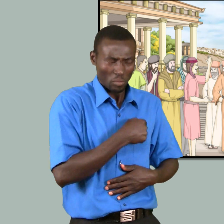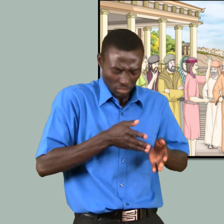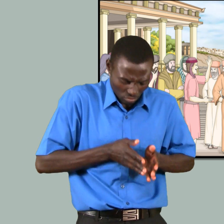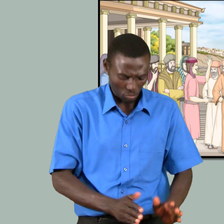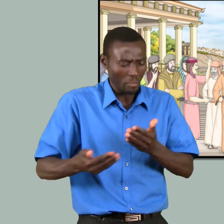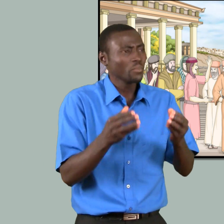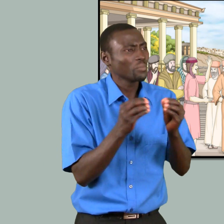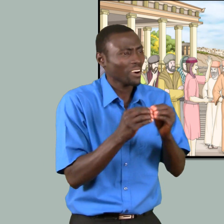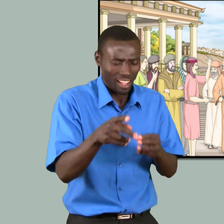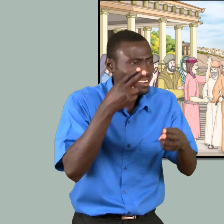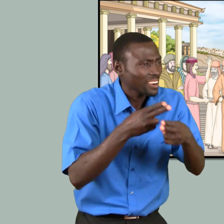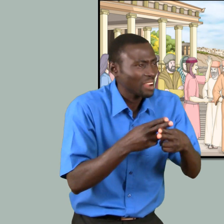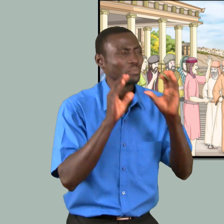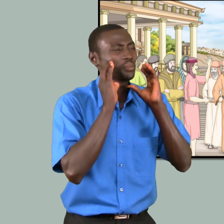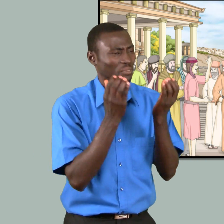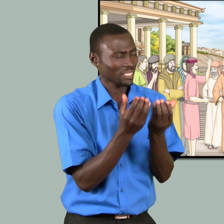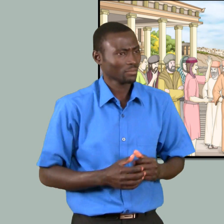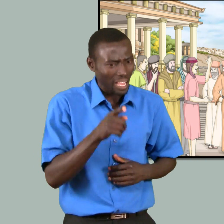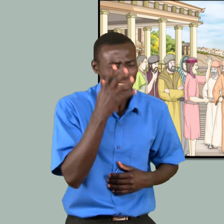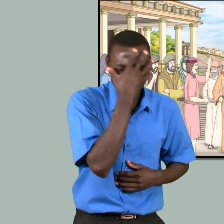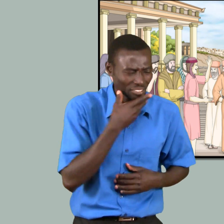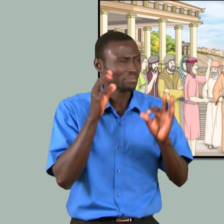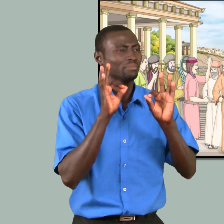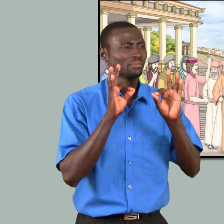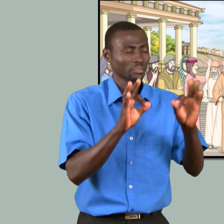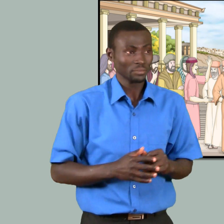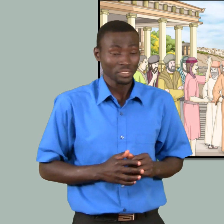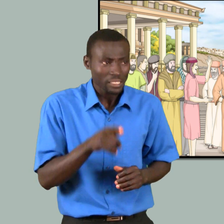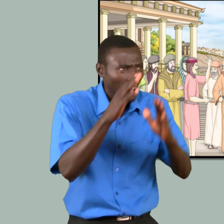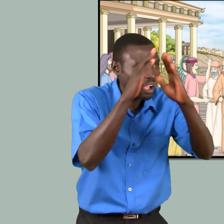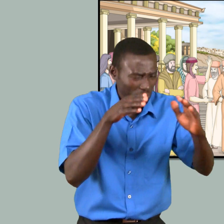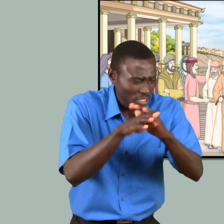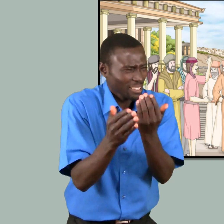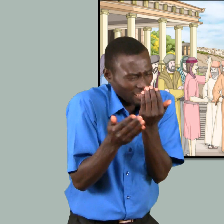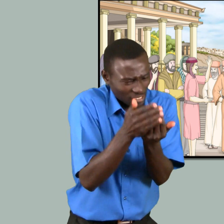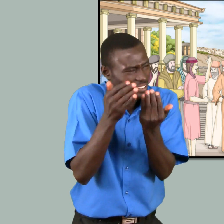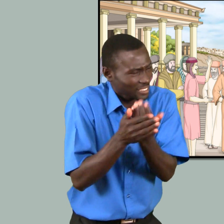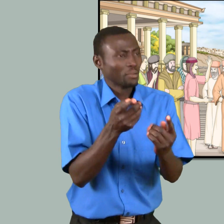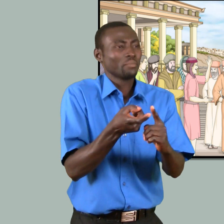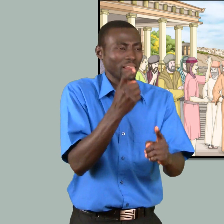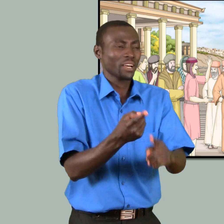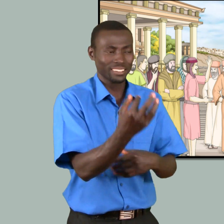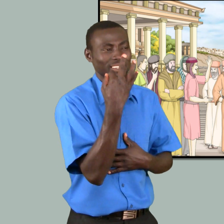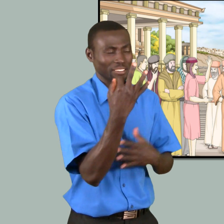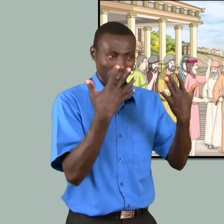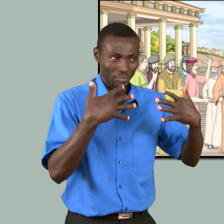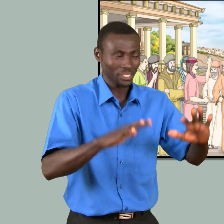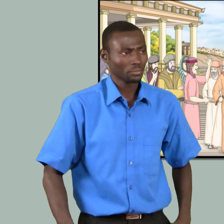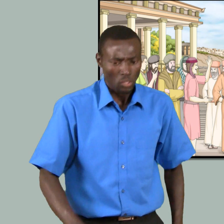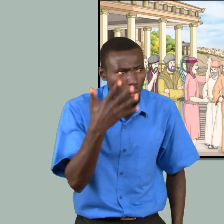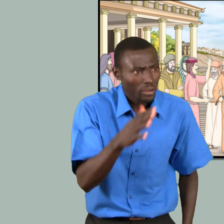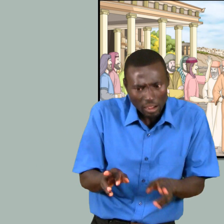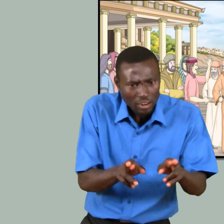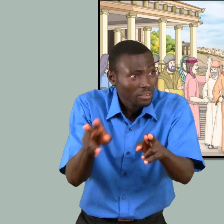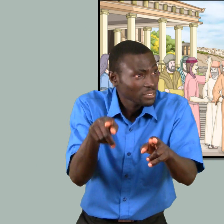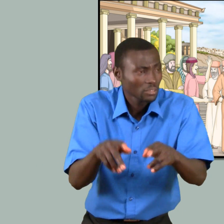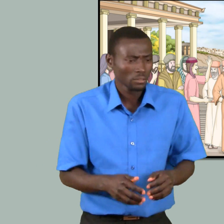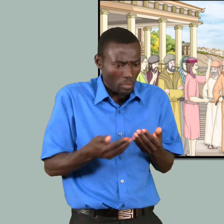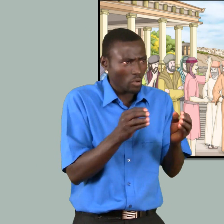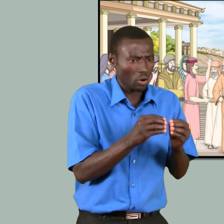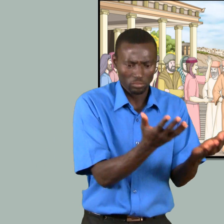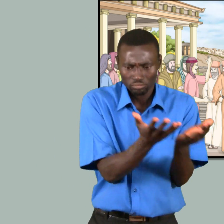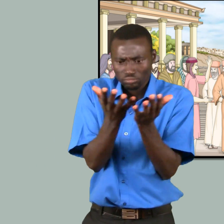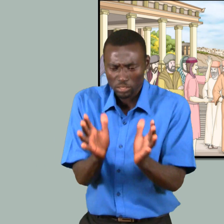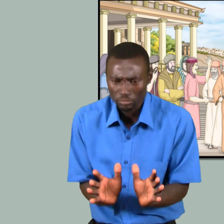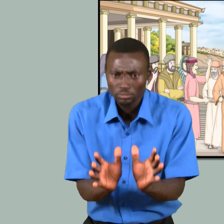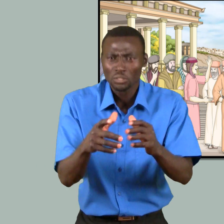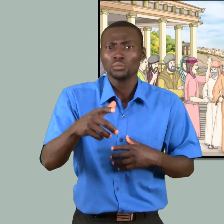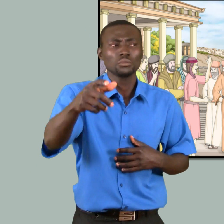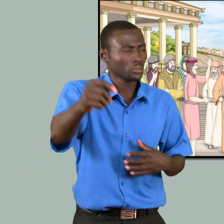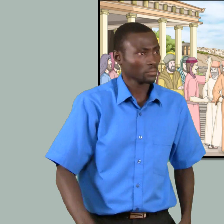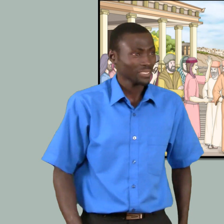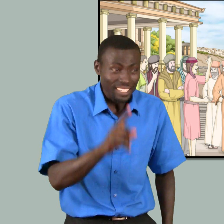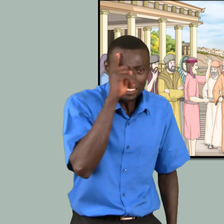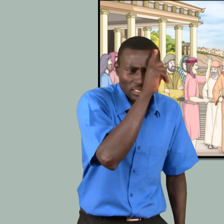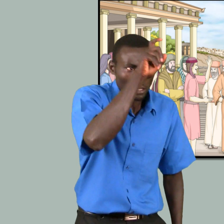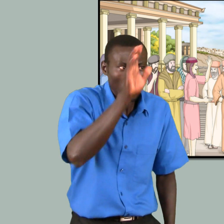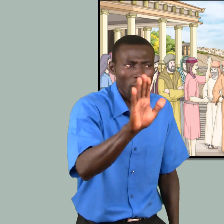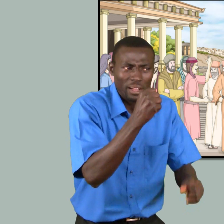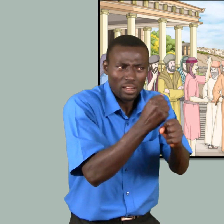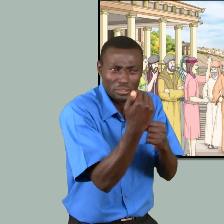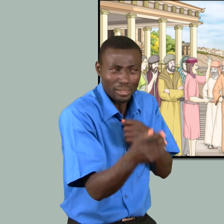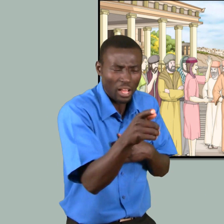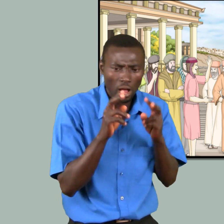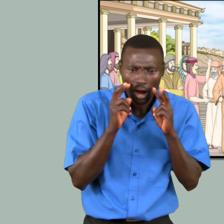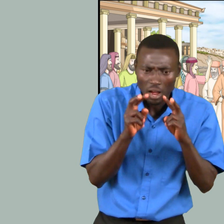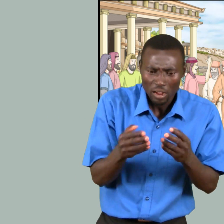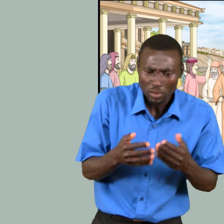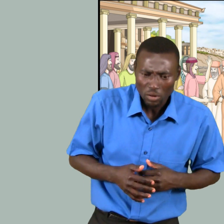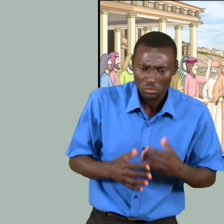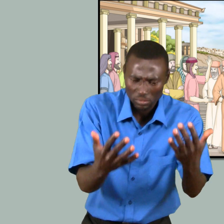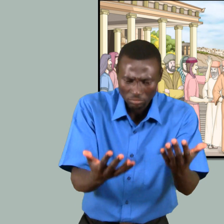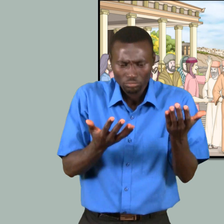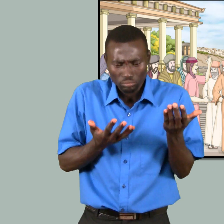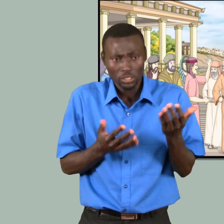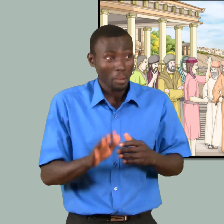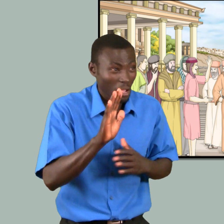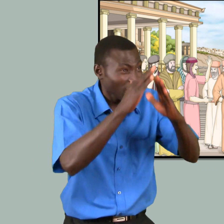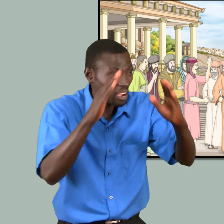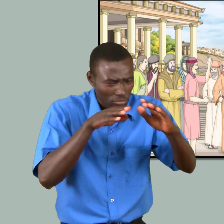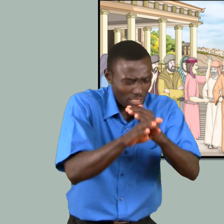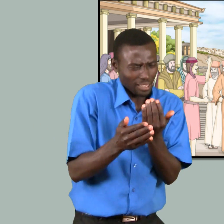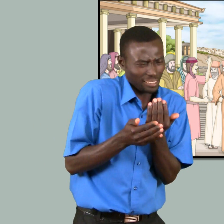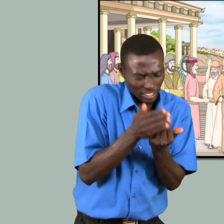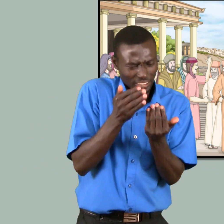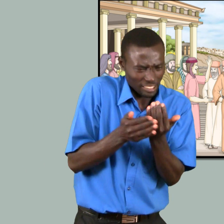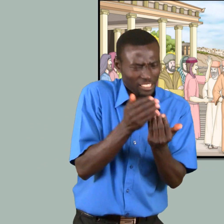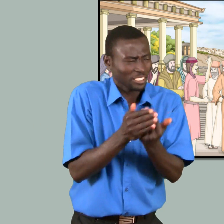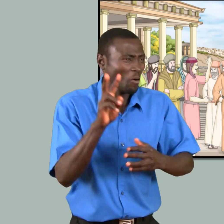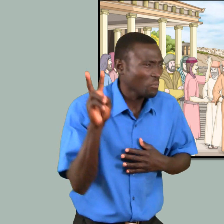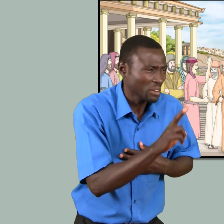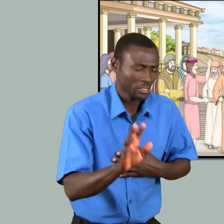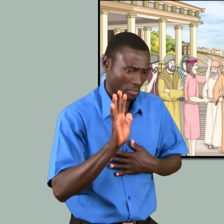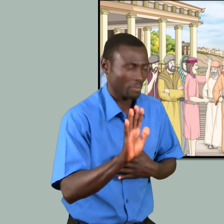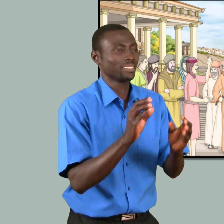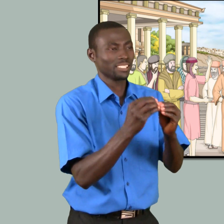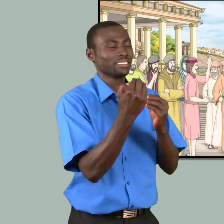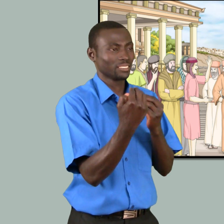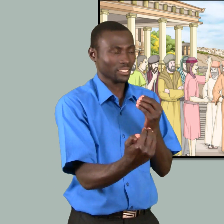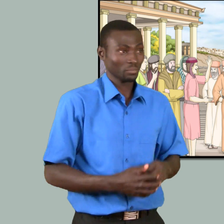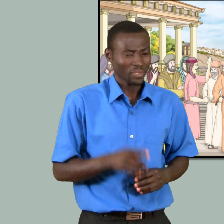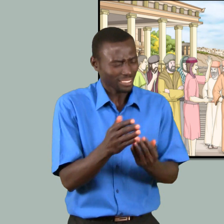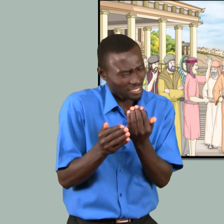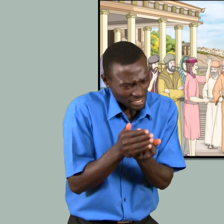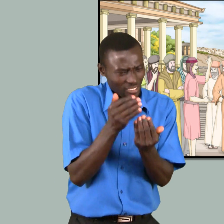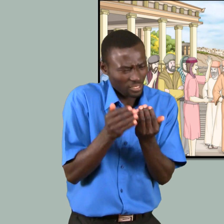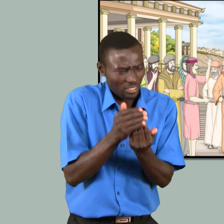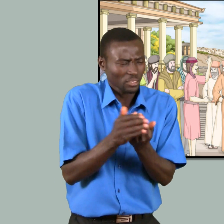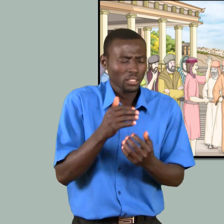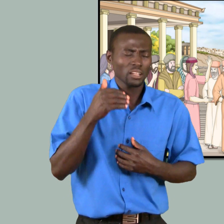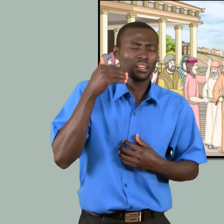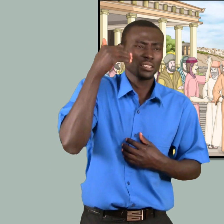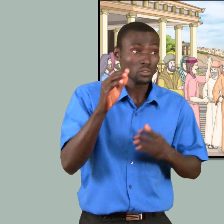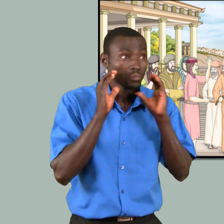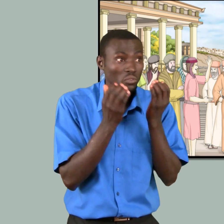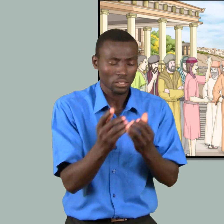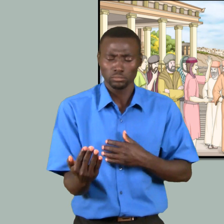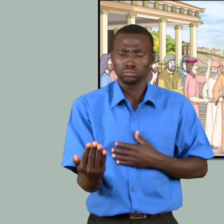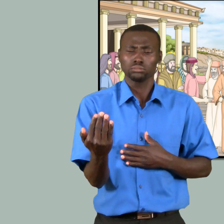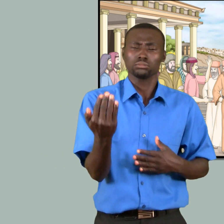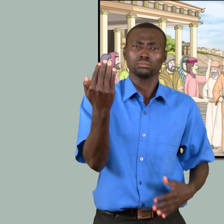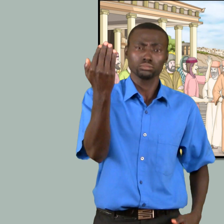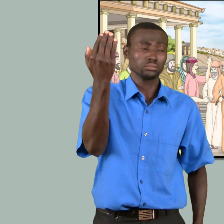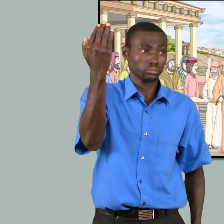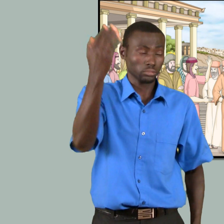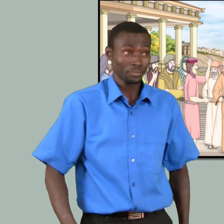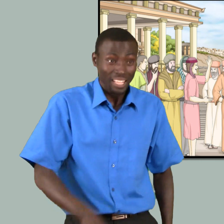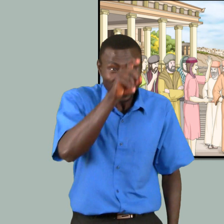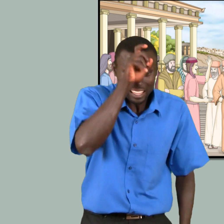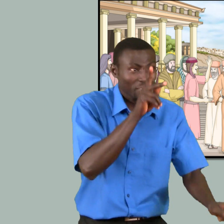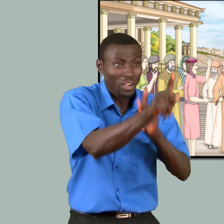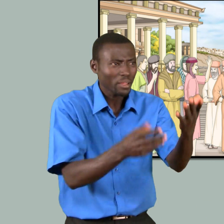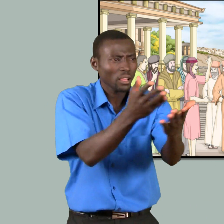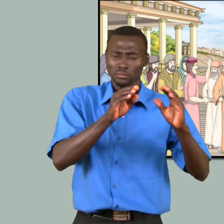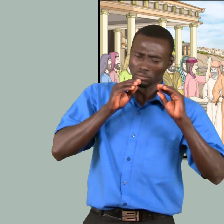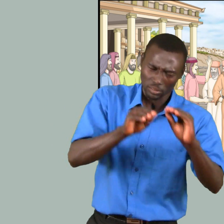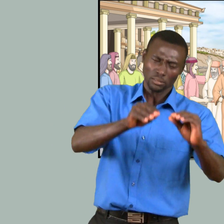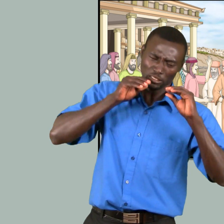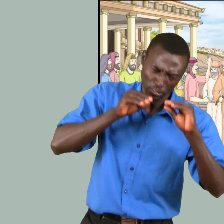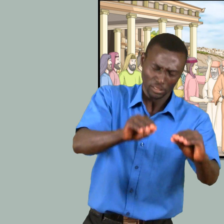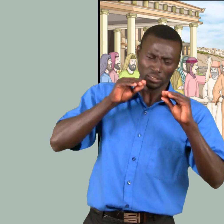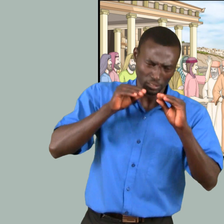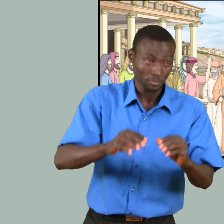For three months he was nurtured in his father’s house. When he was set outside, Pharaoh’s daughter took him and brought him up as her own son.